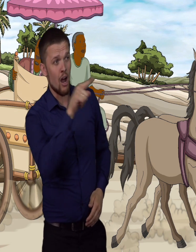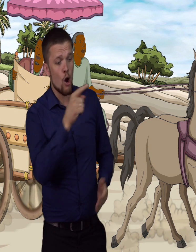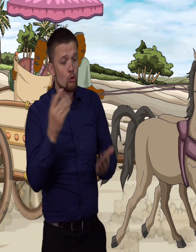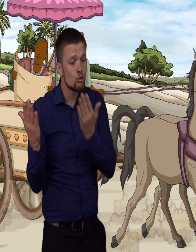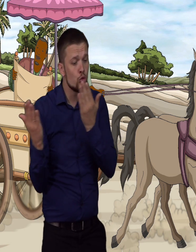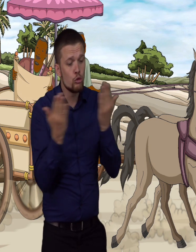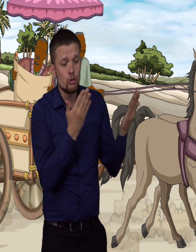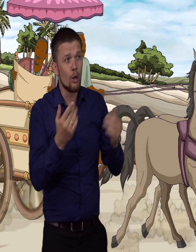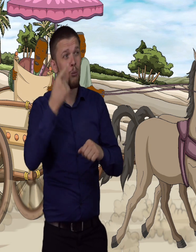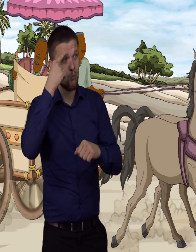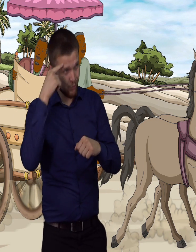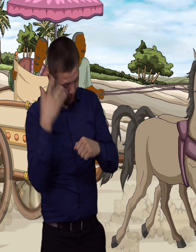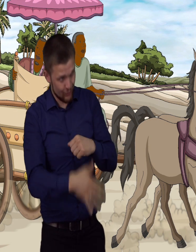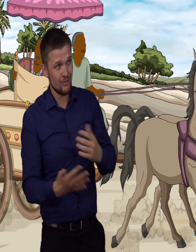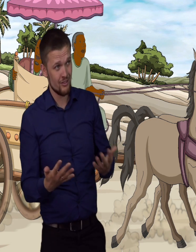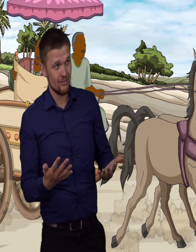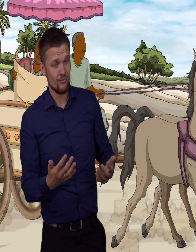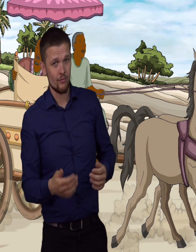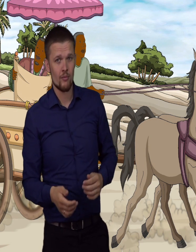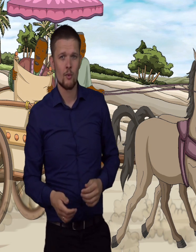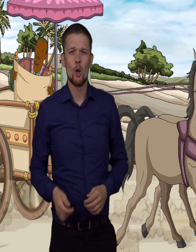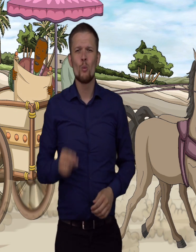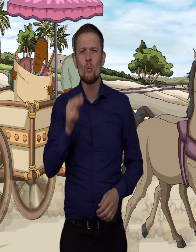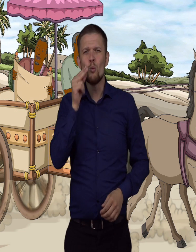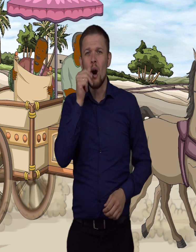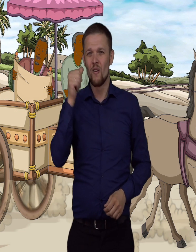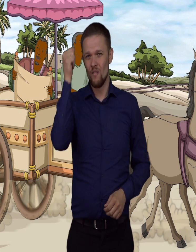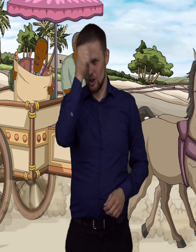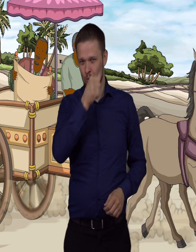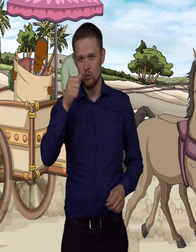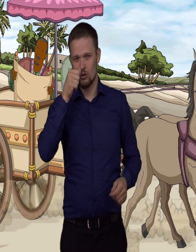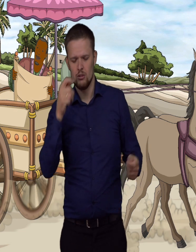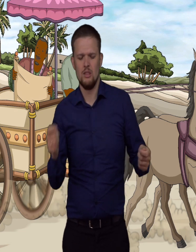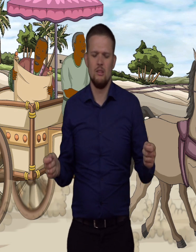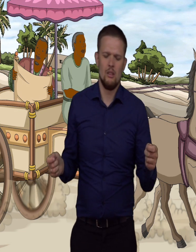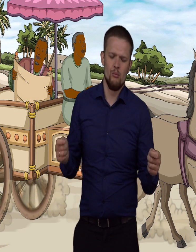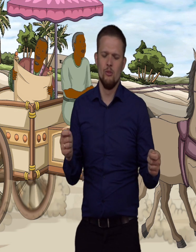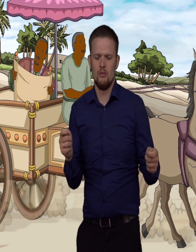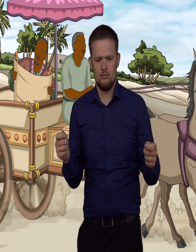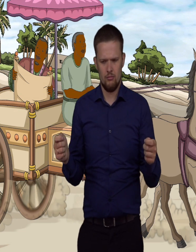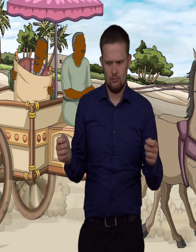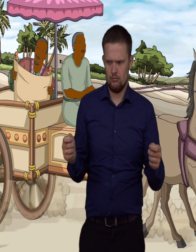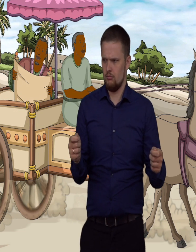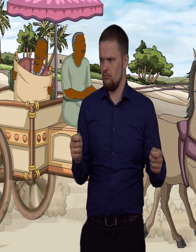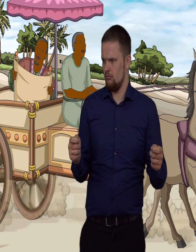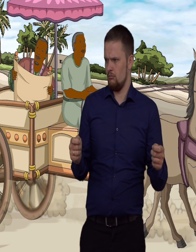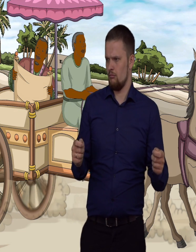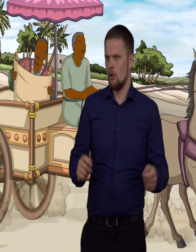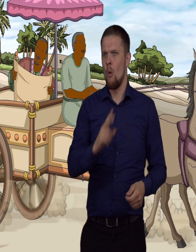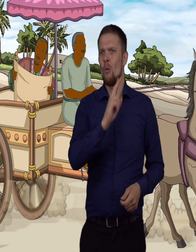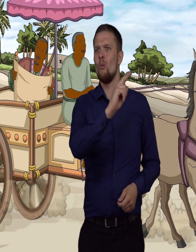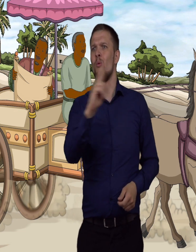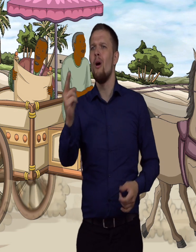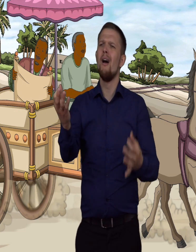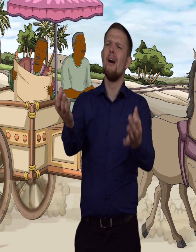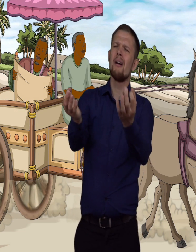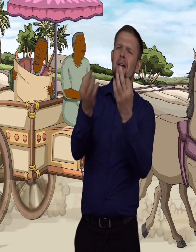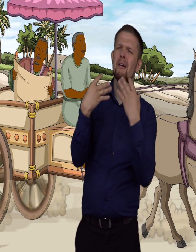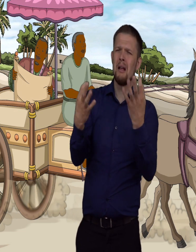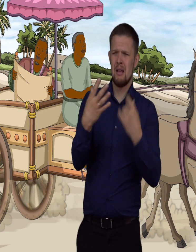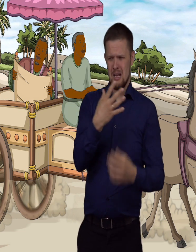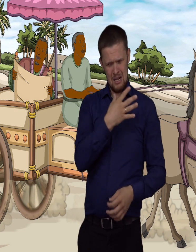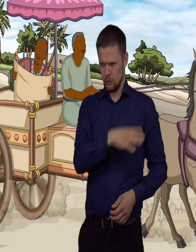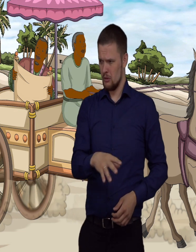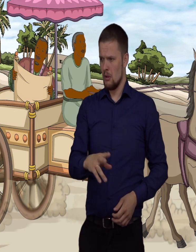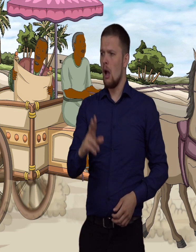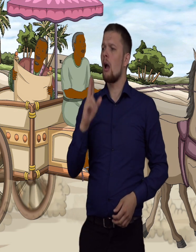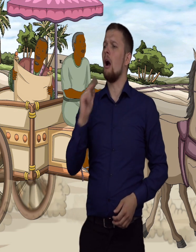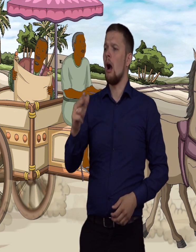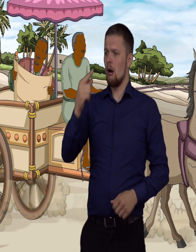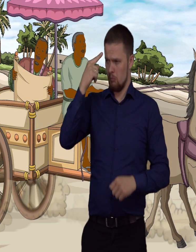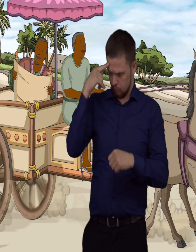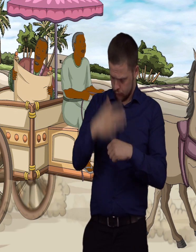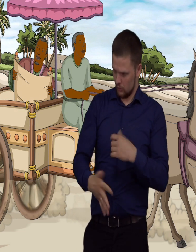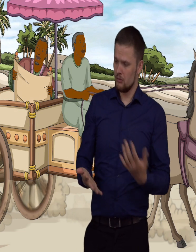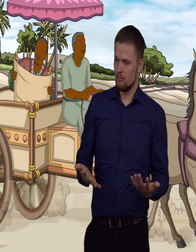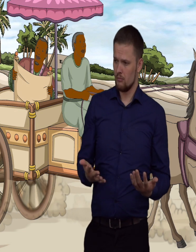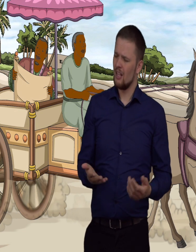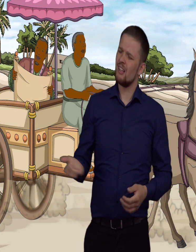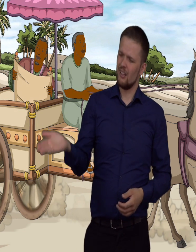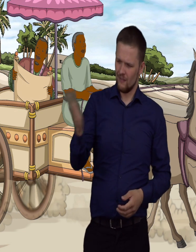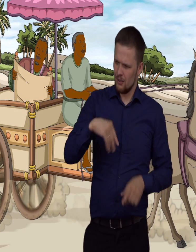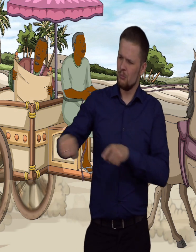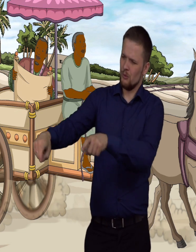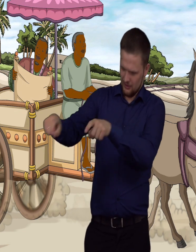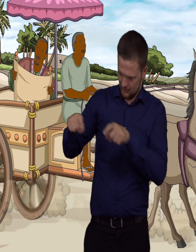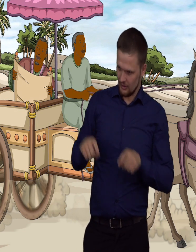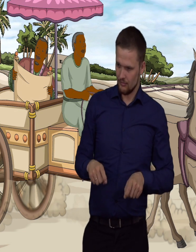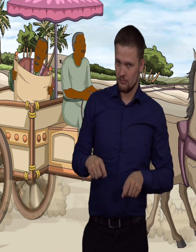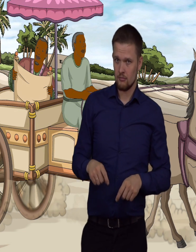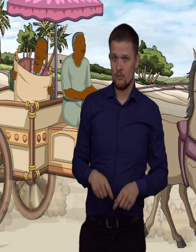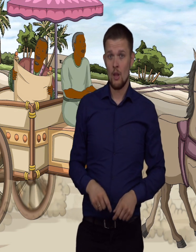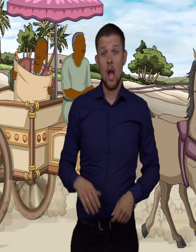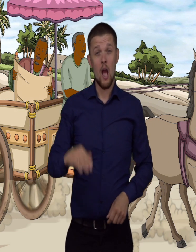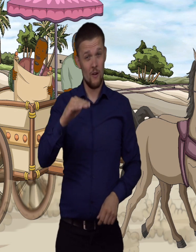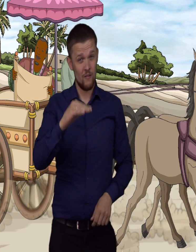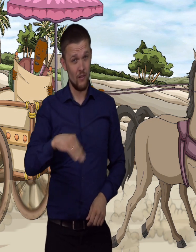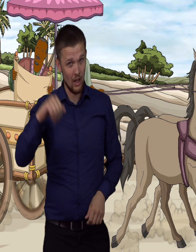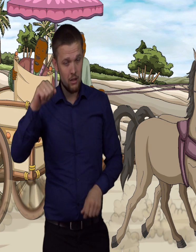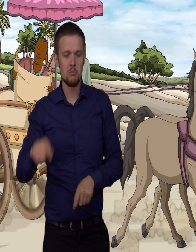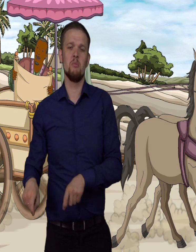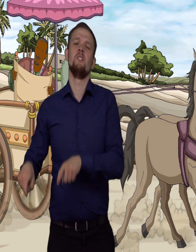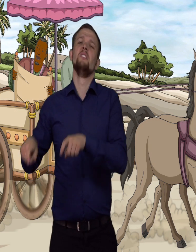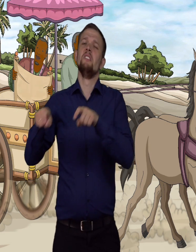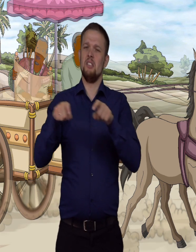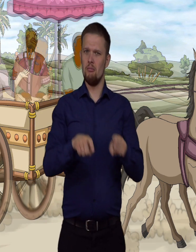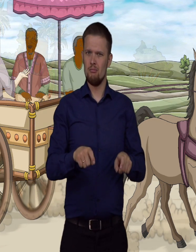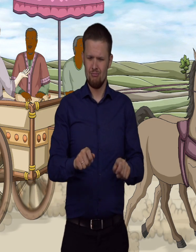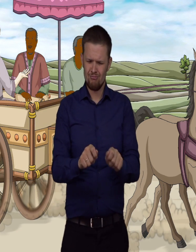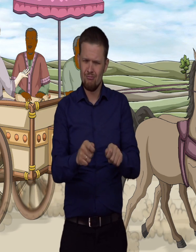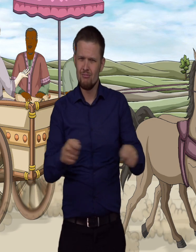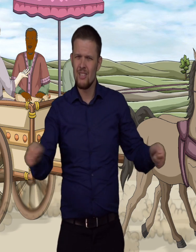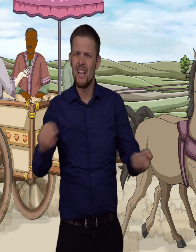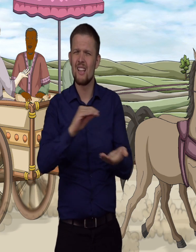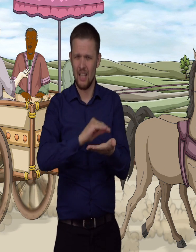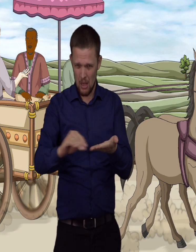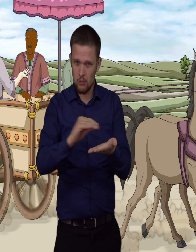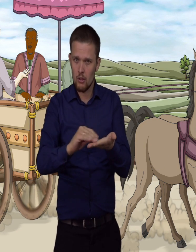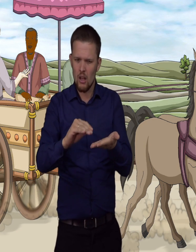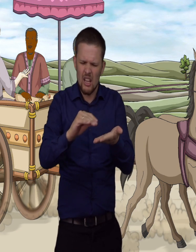Philip asked. “How can I,” he said, “unless someone guides me?”